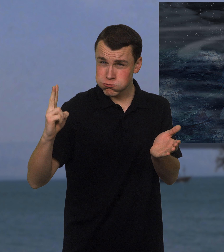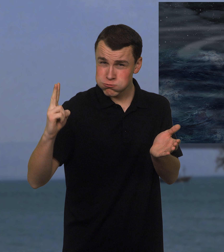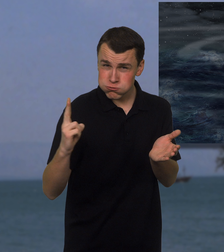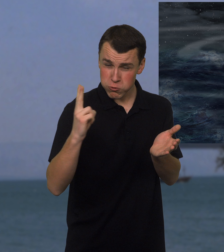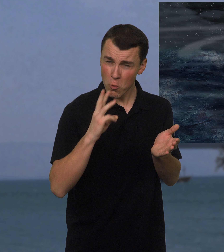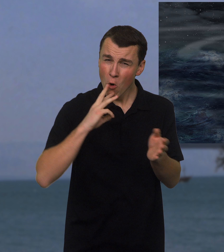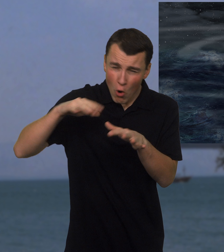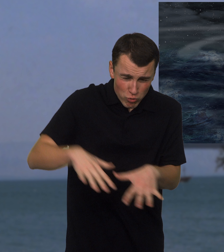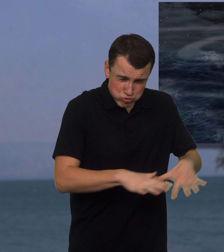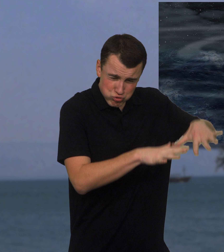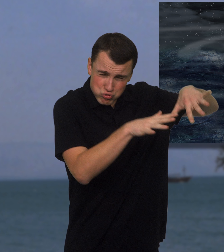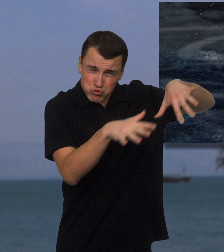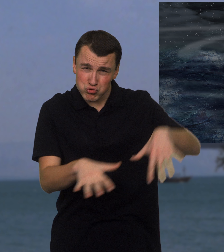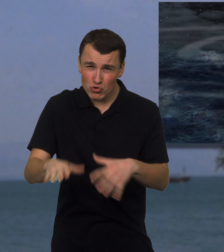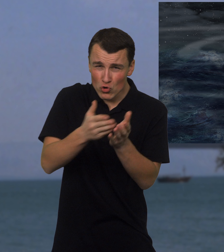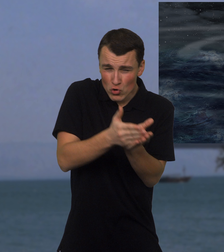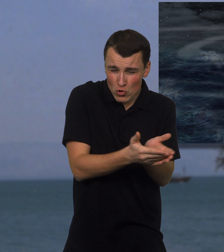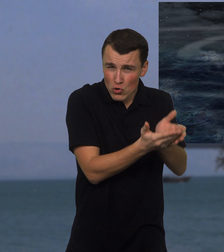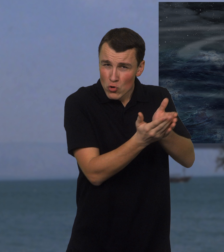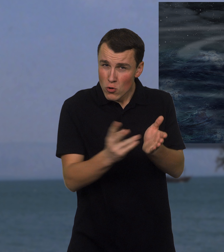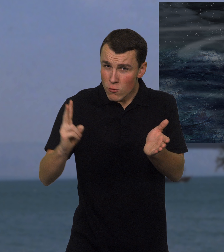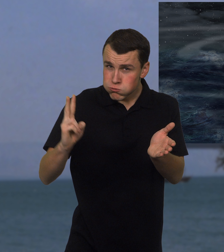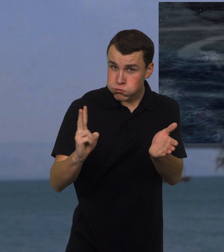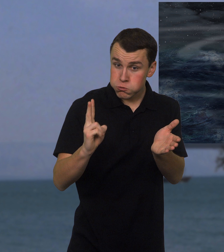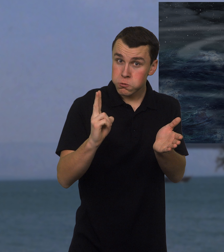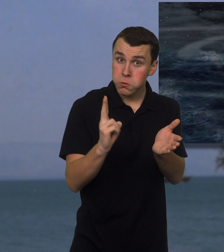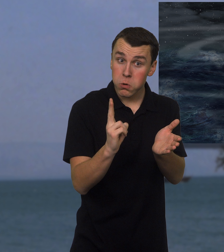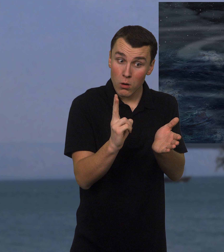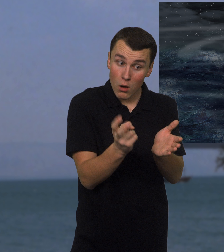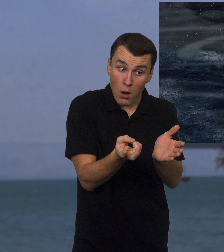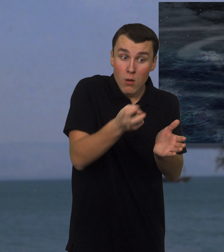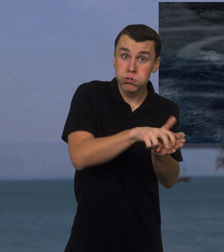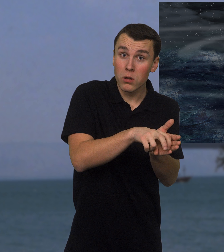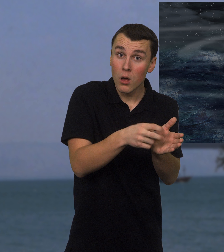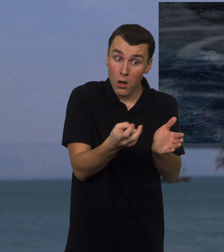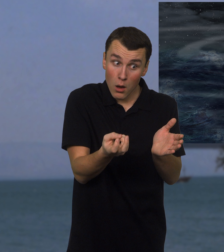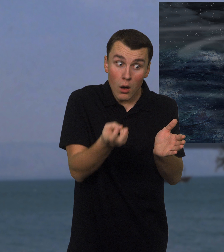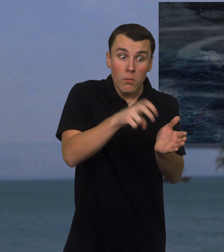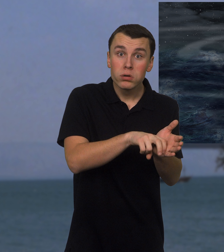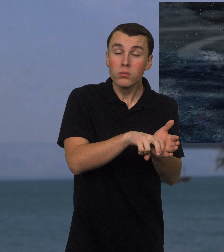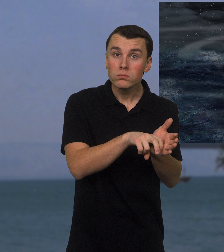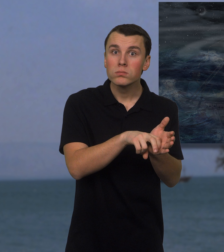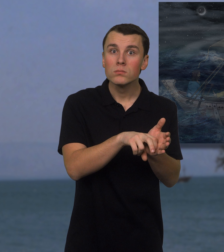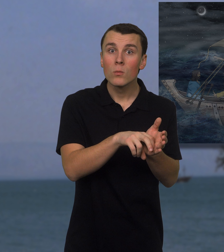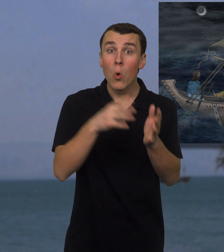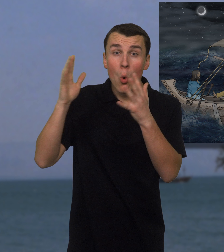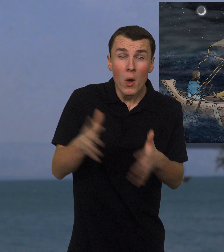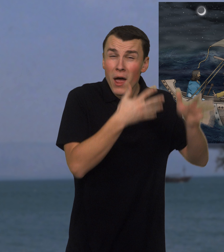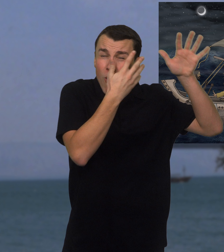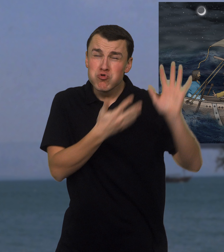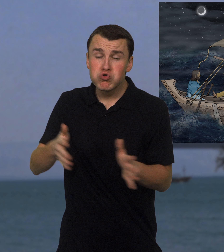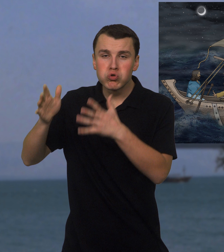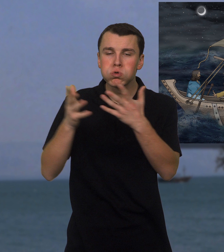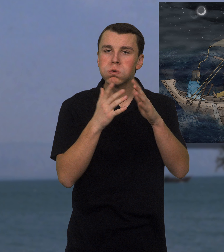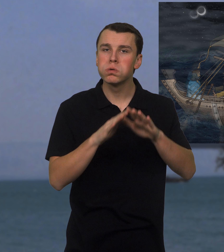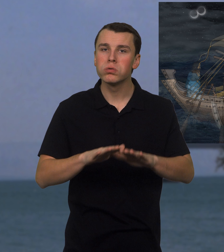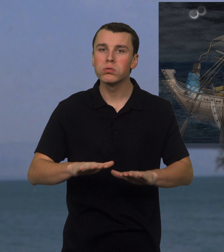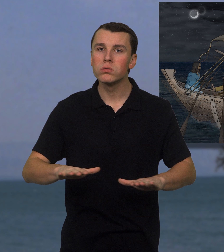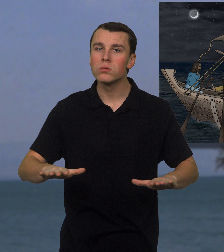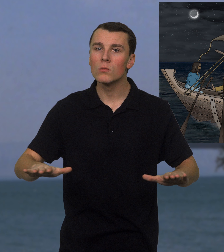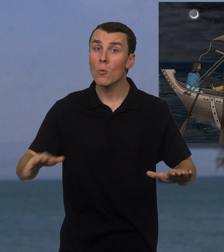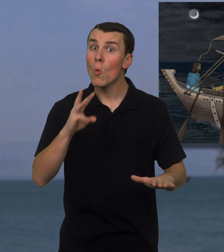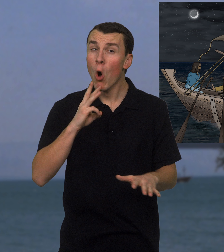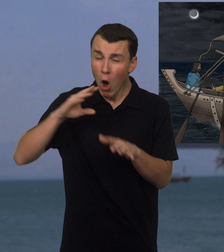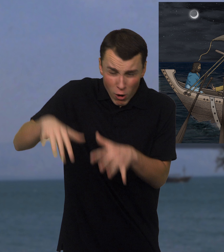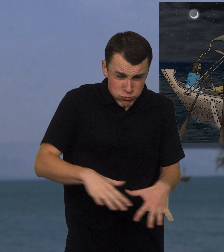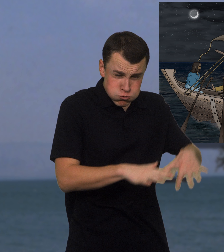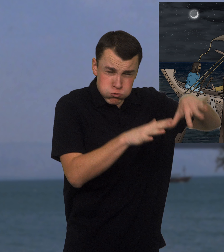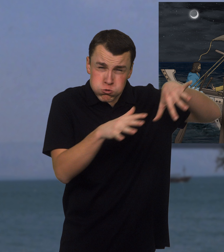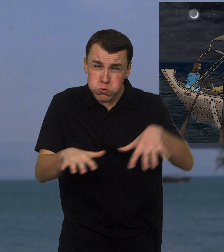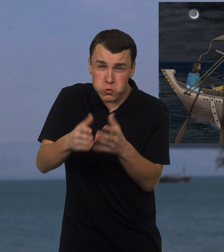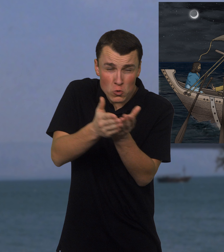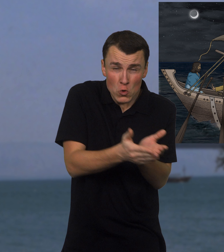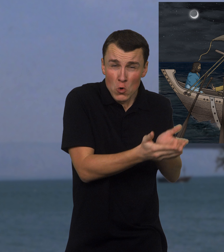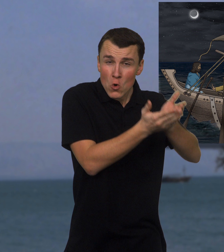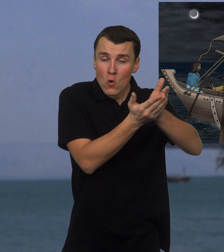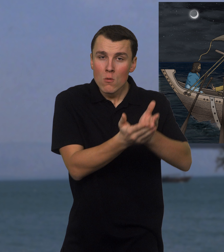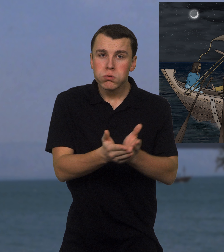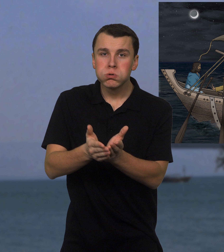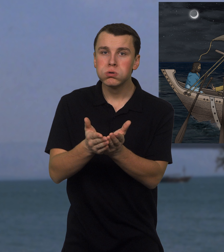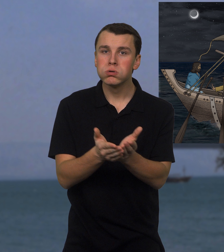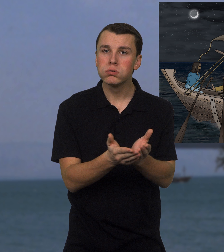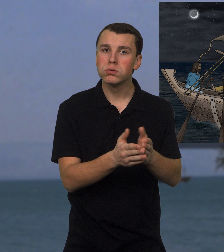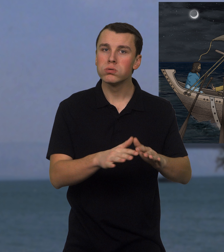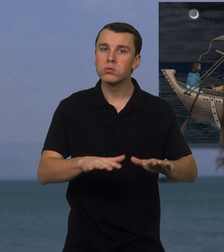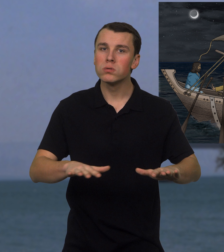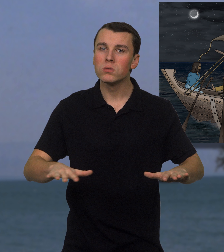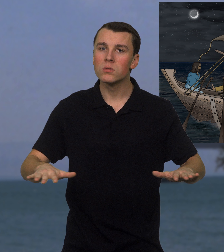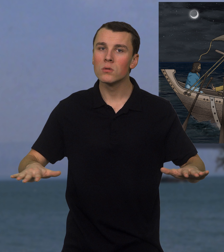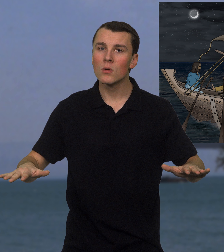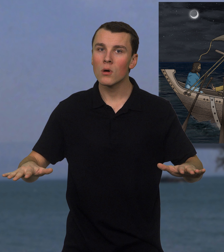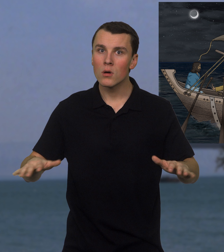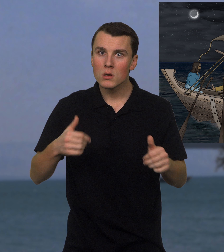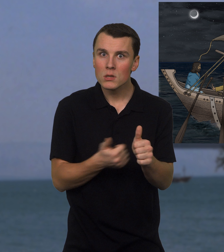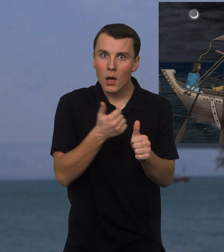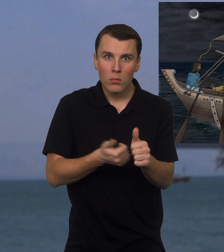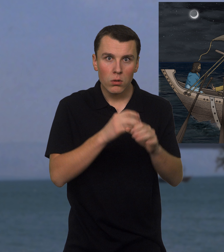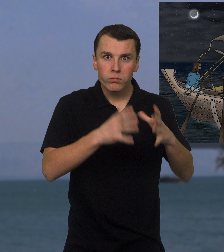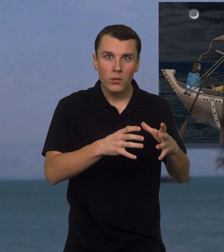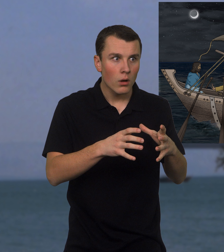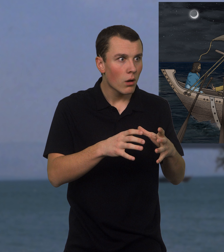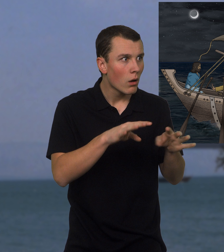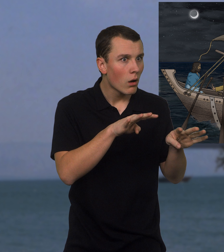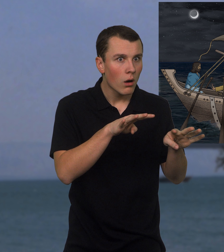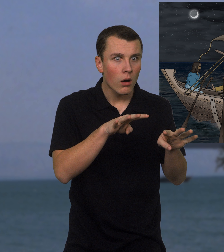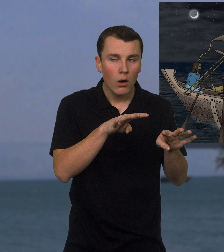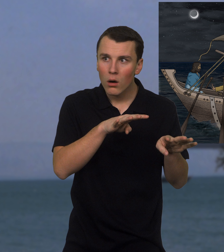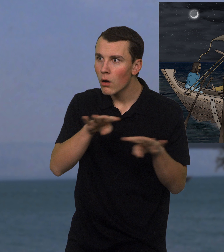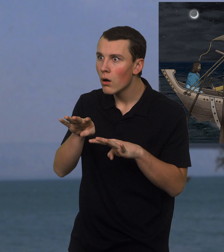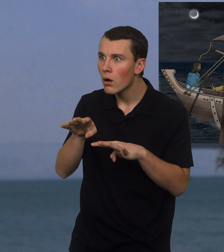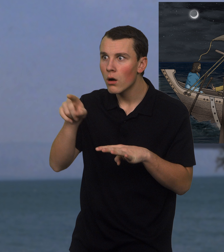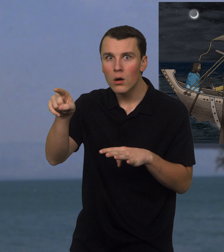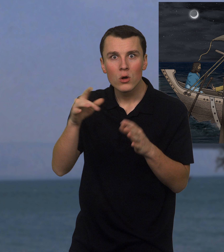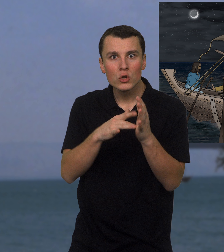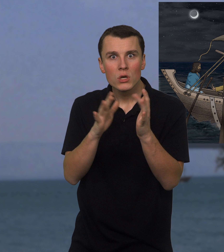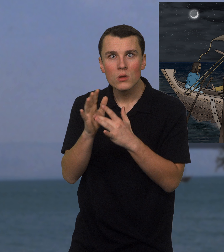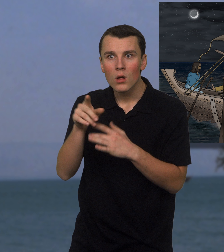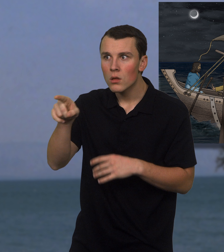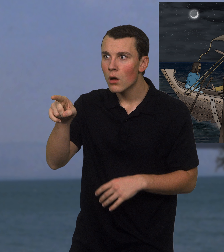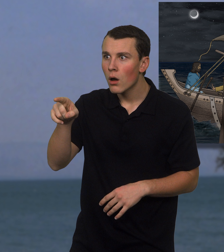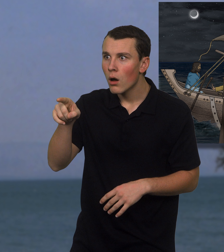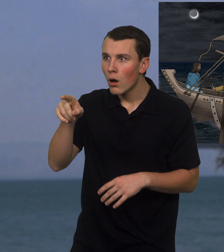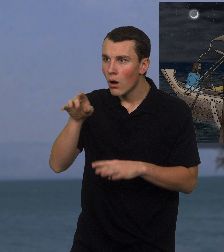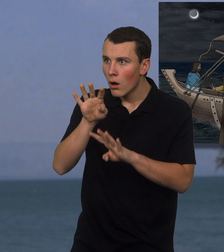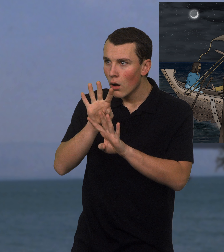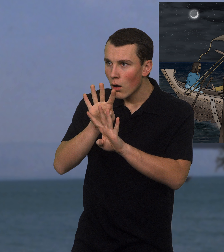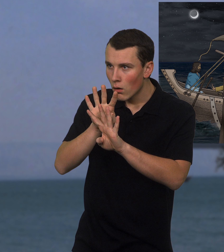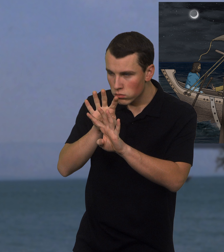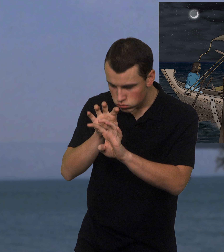And when they had climbed back into the boat, the wind died down.